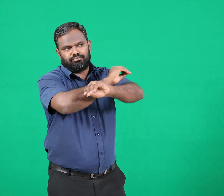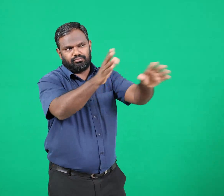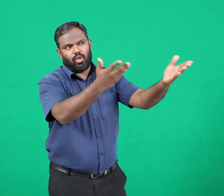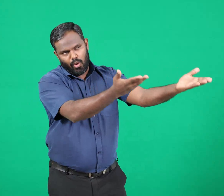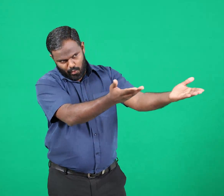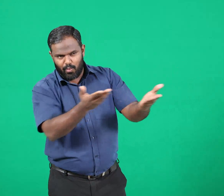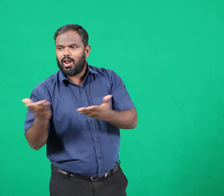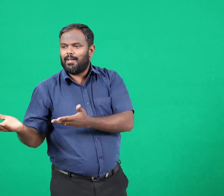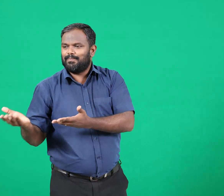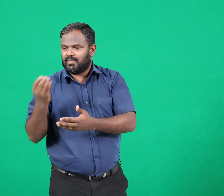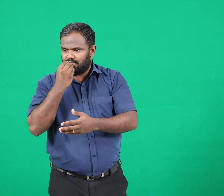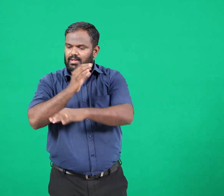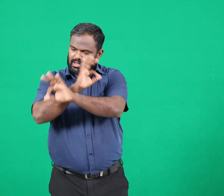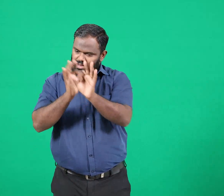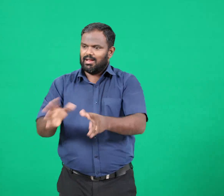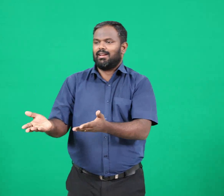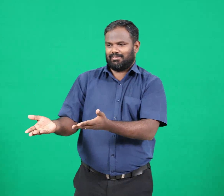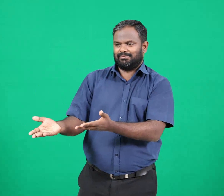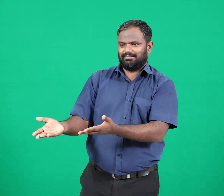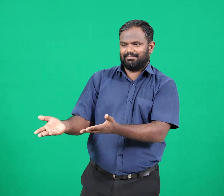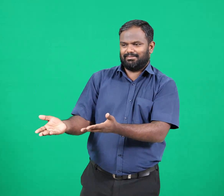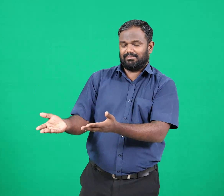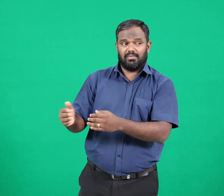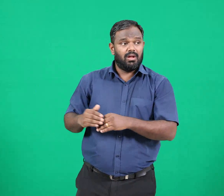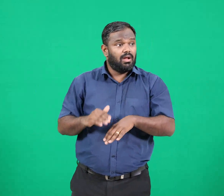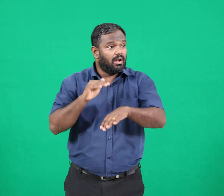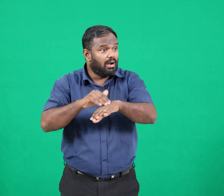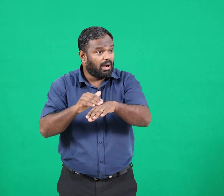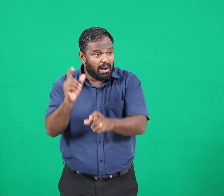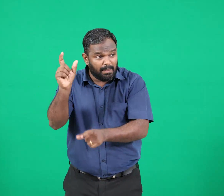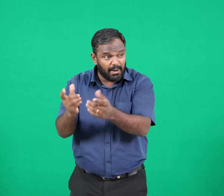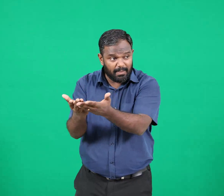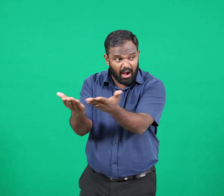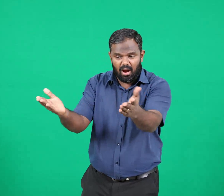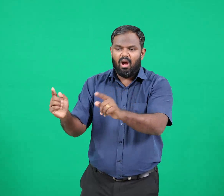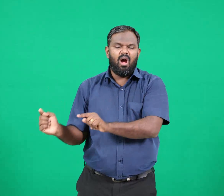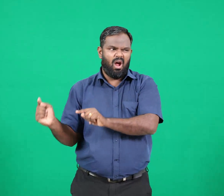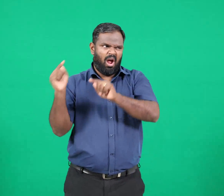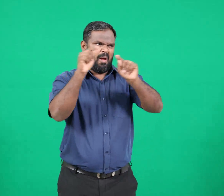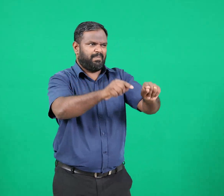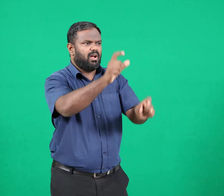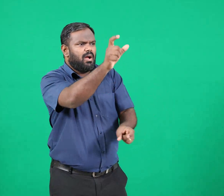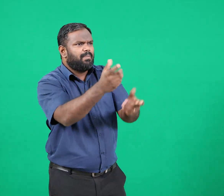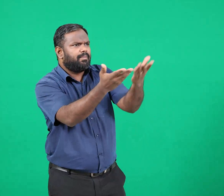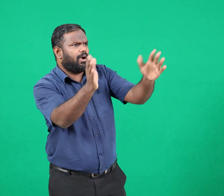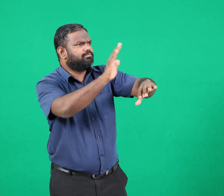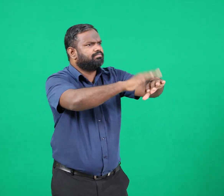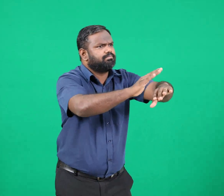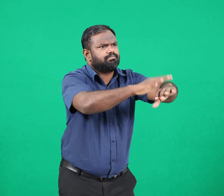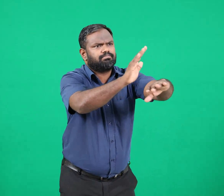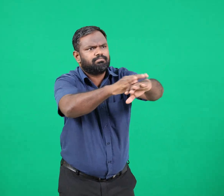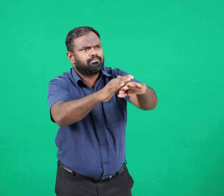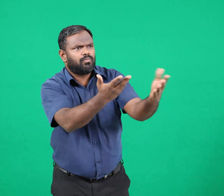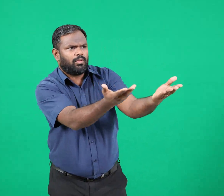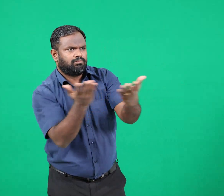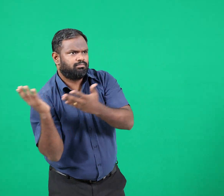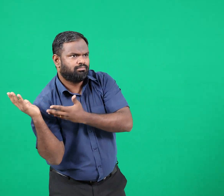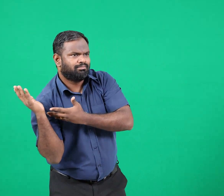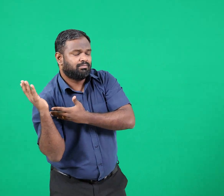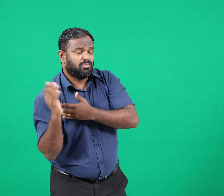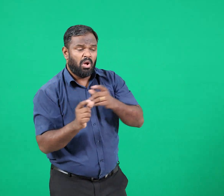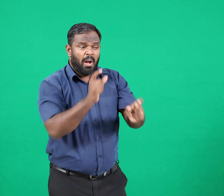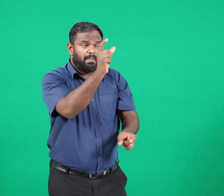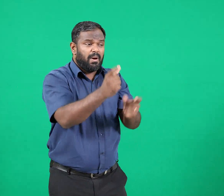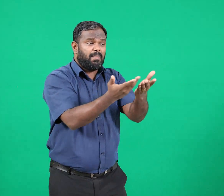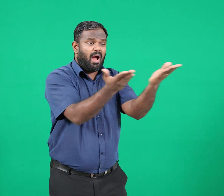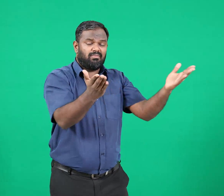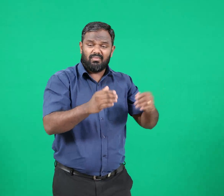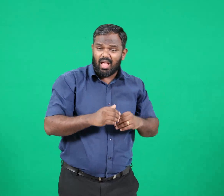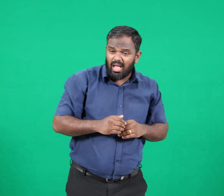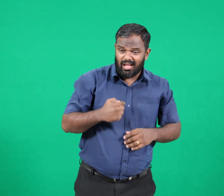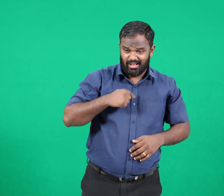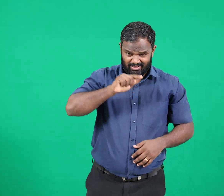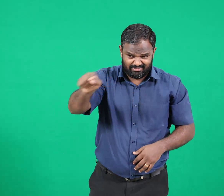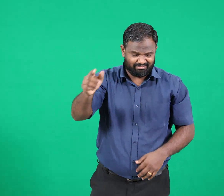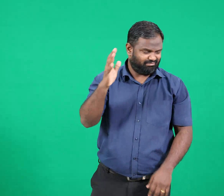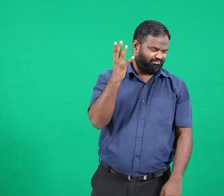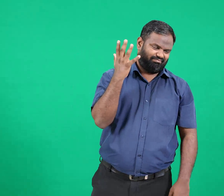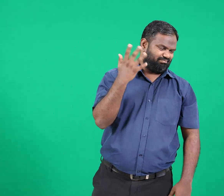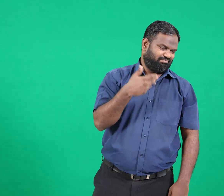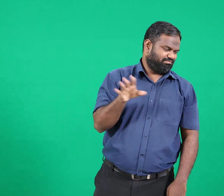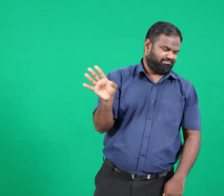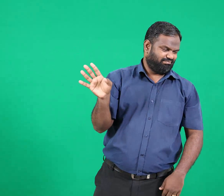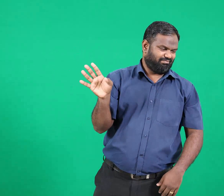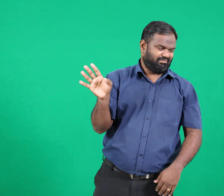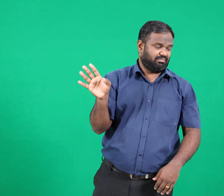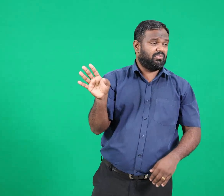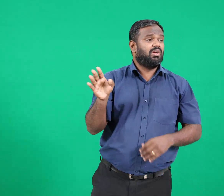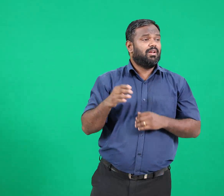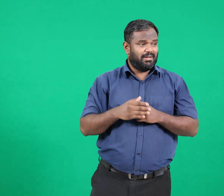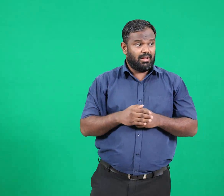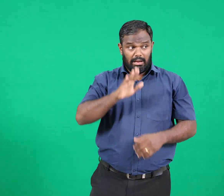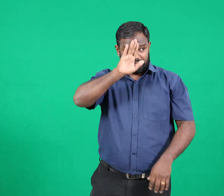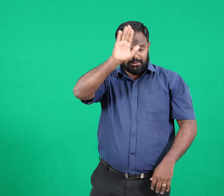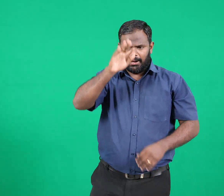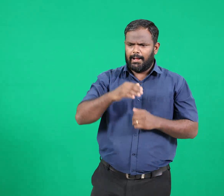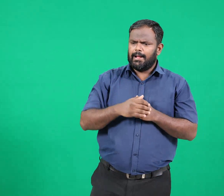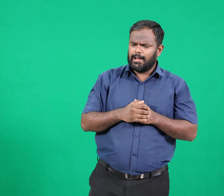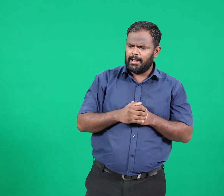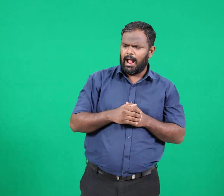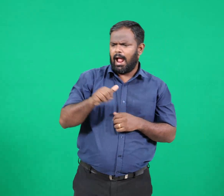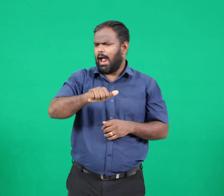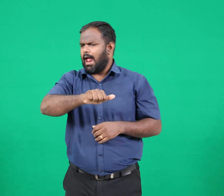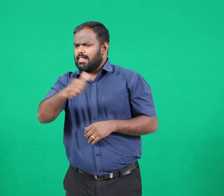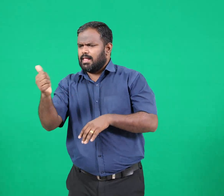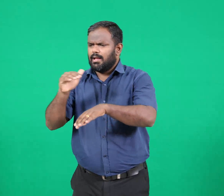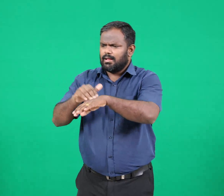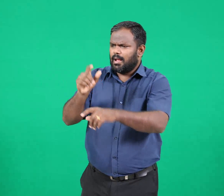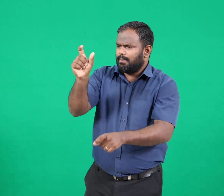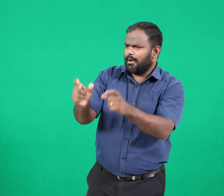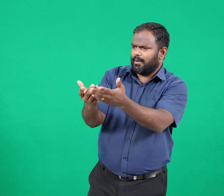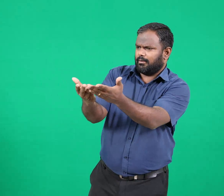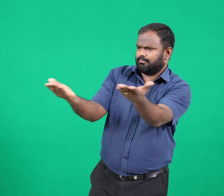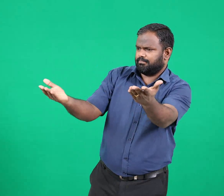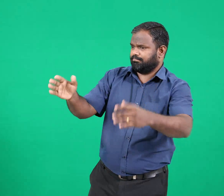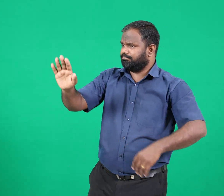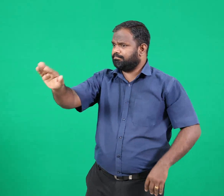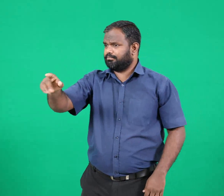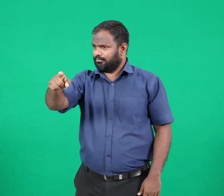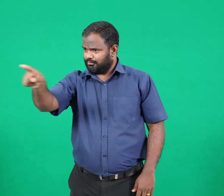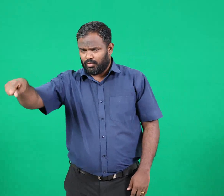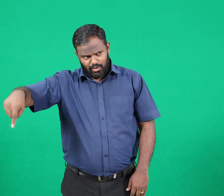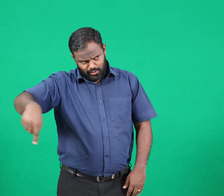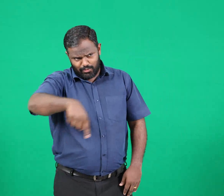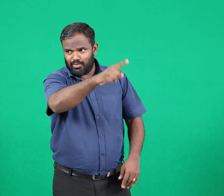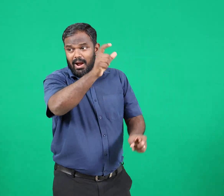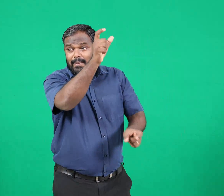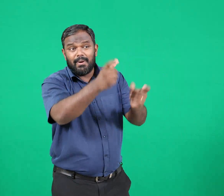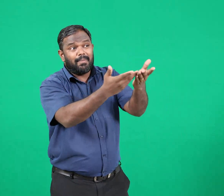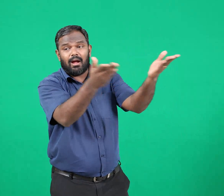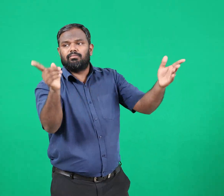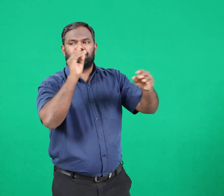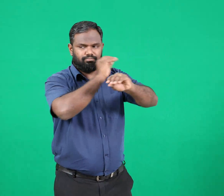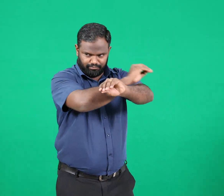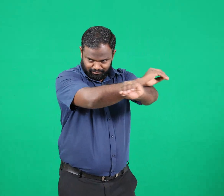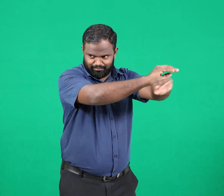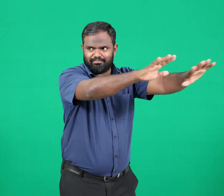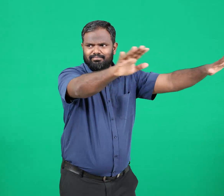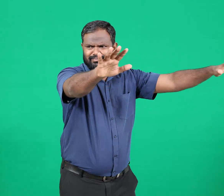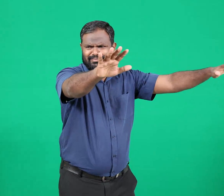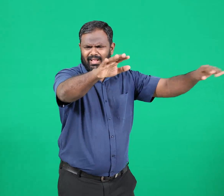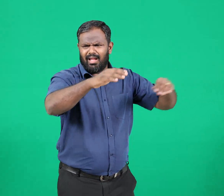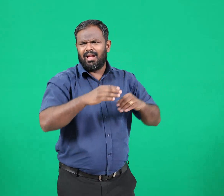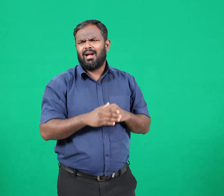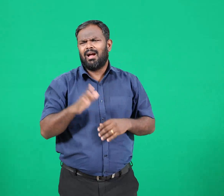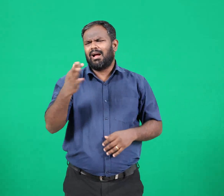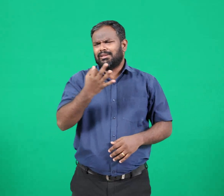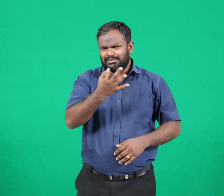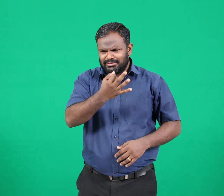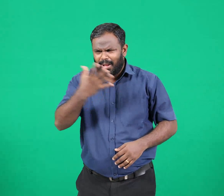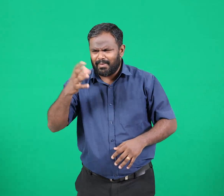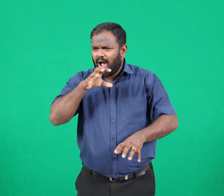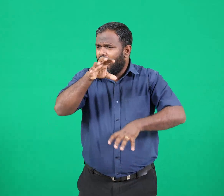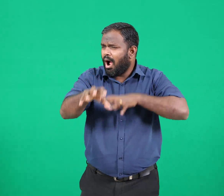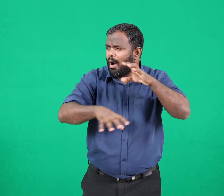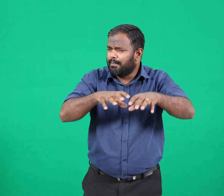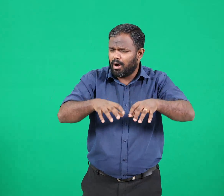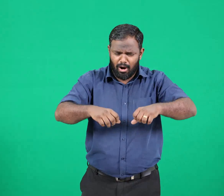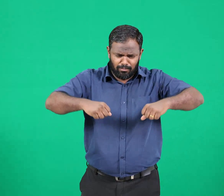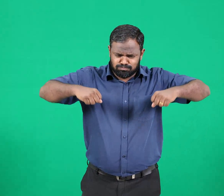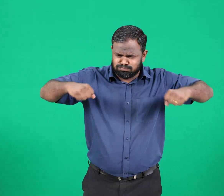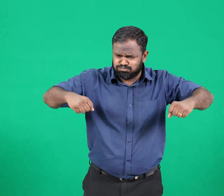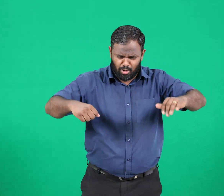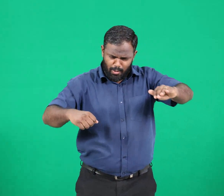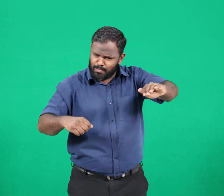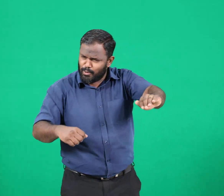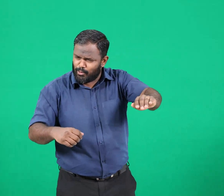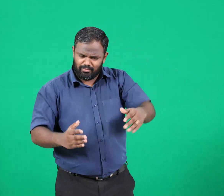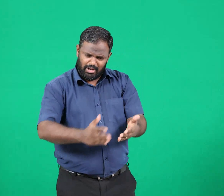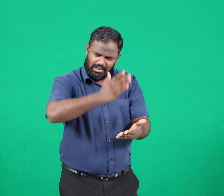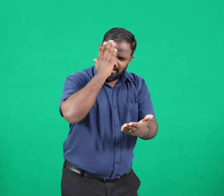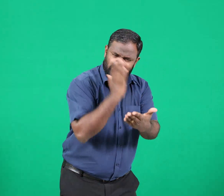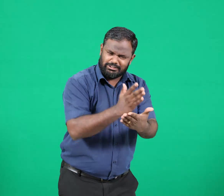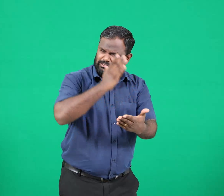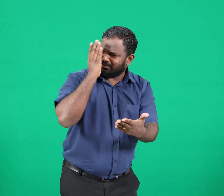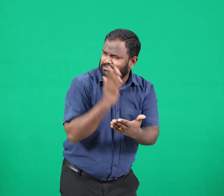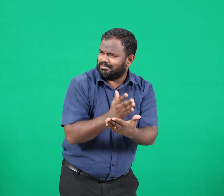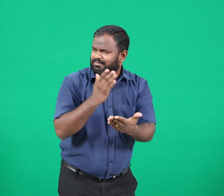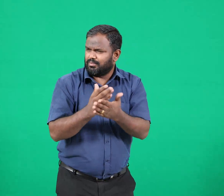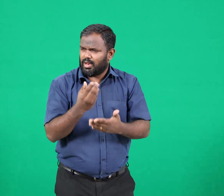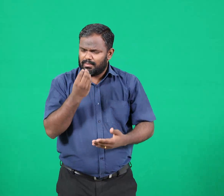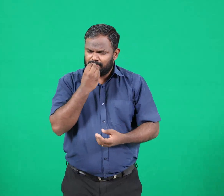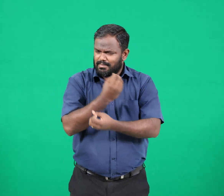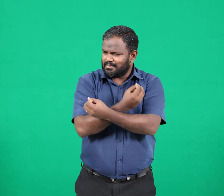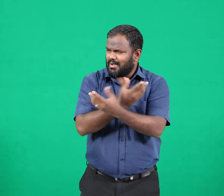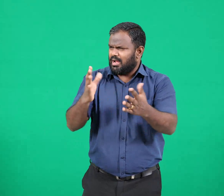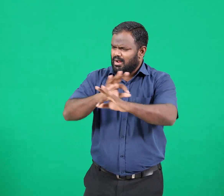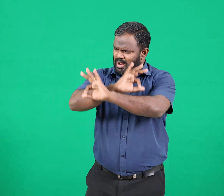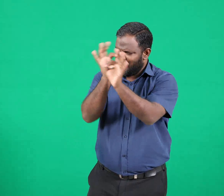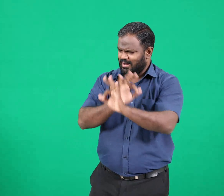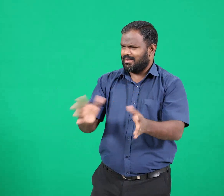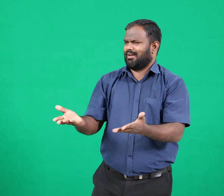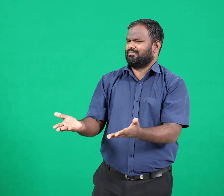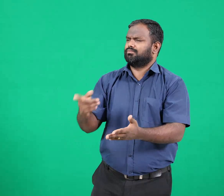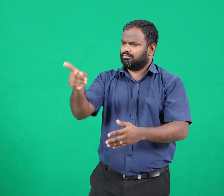Again, he sent other servants and said, ' Tell those who have been invited that I have prepared my dinner.